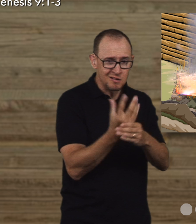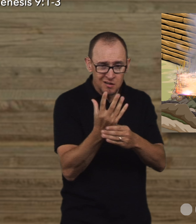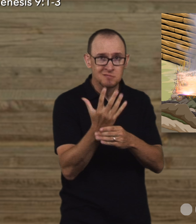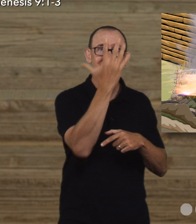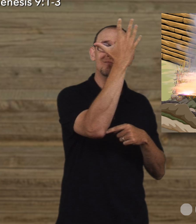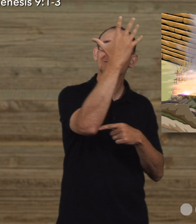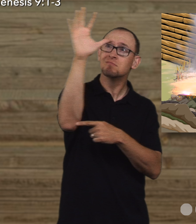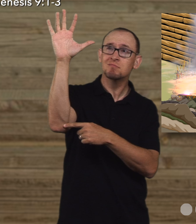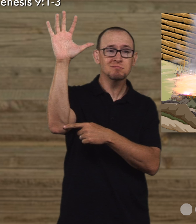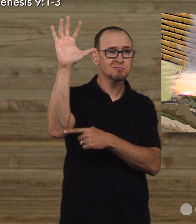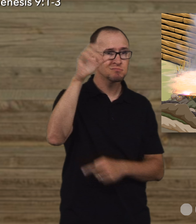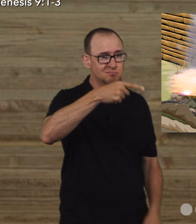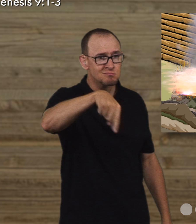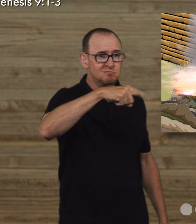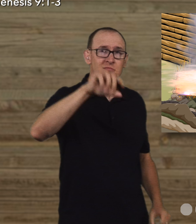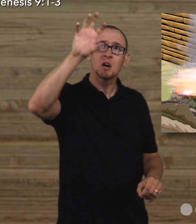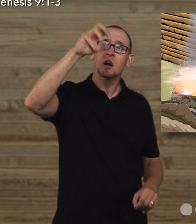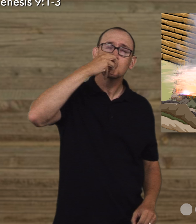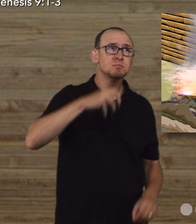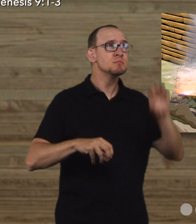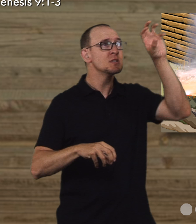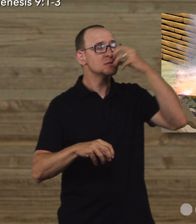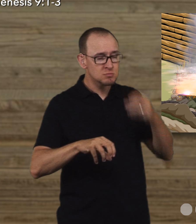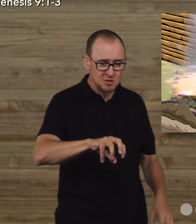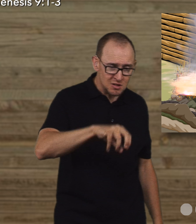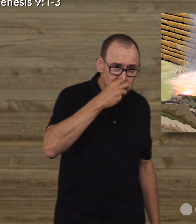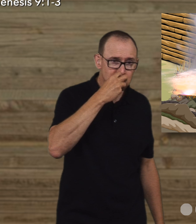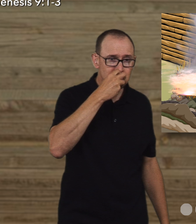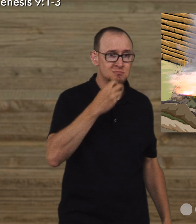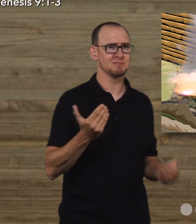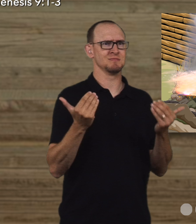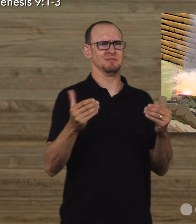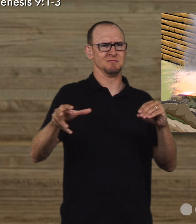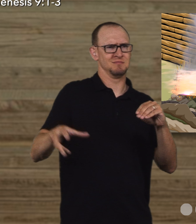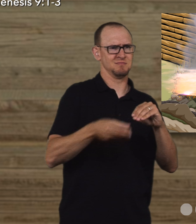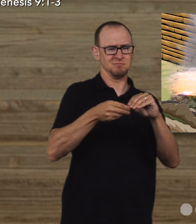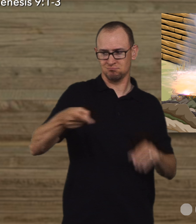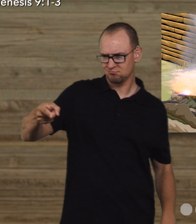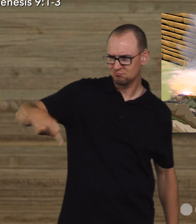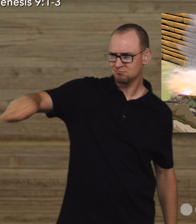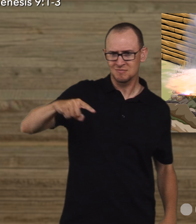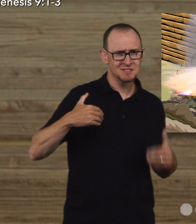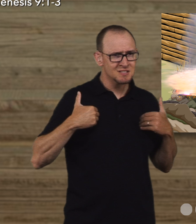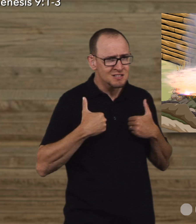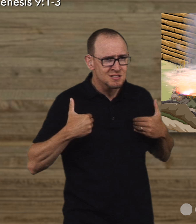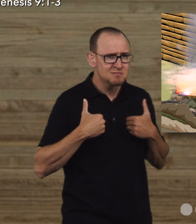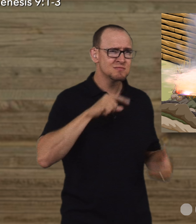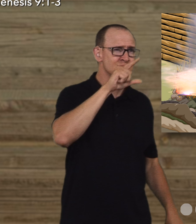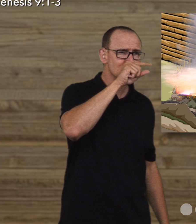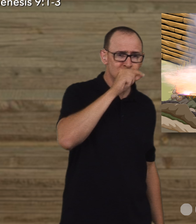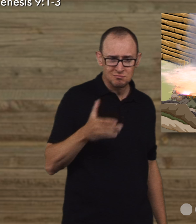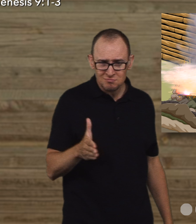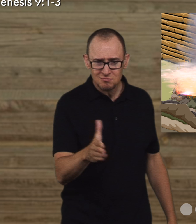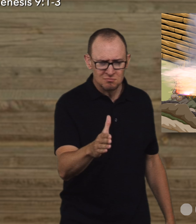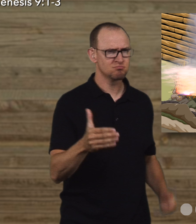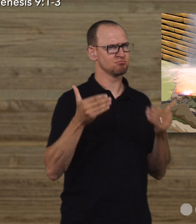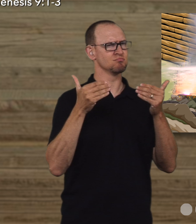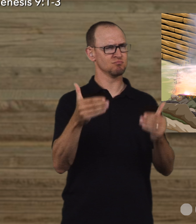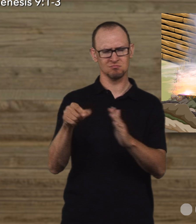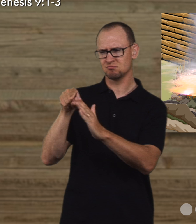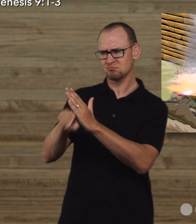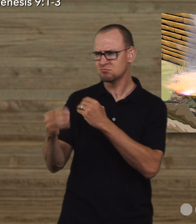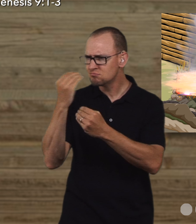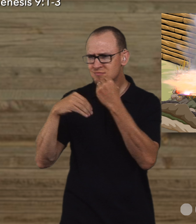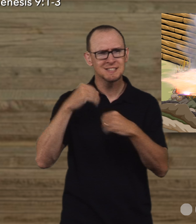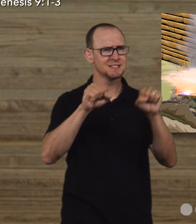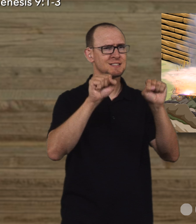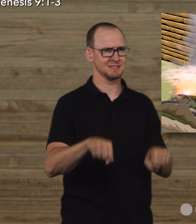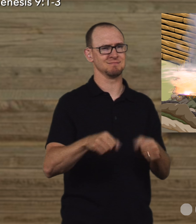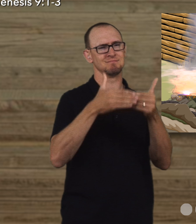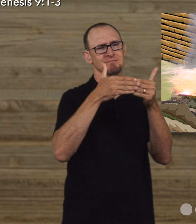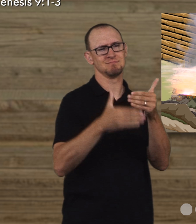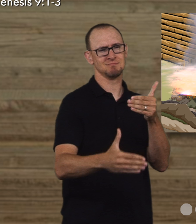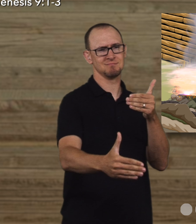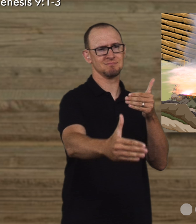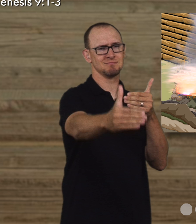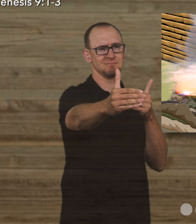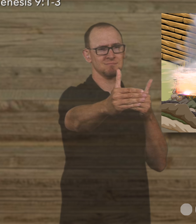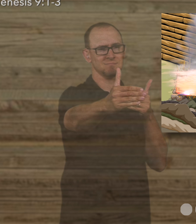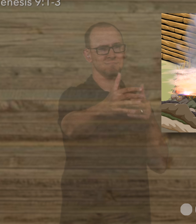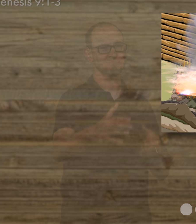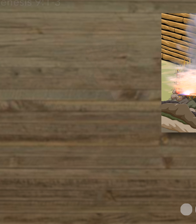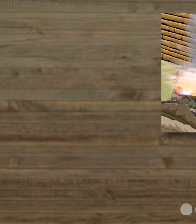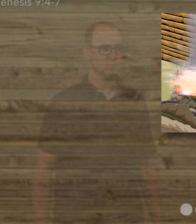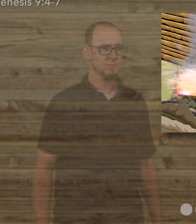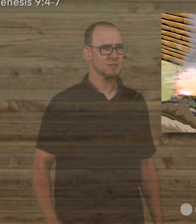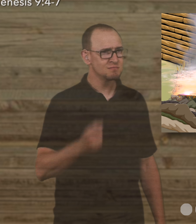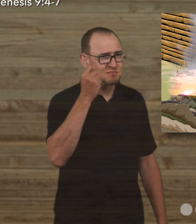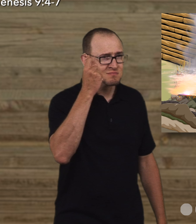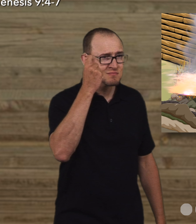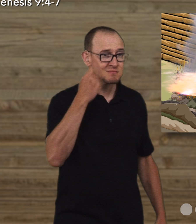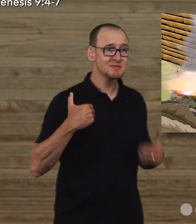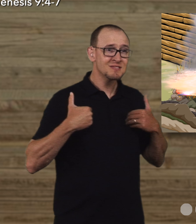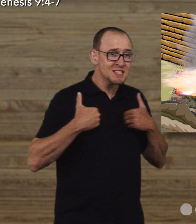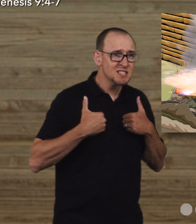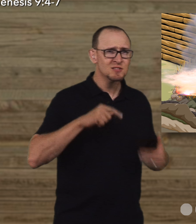Everything that lives and moves will be food for you; just as I gave you the green plants, I now give you all things.